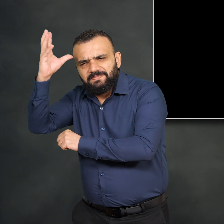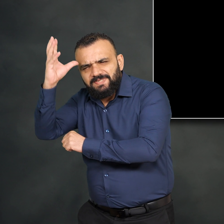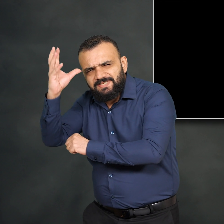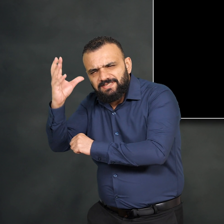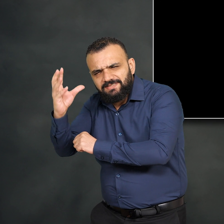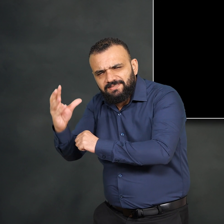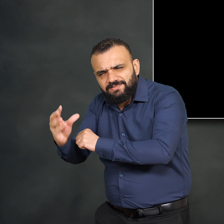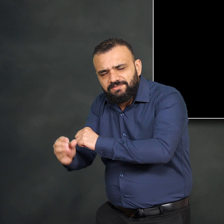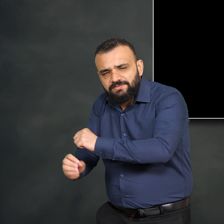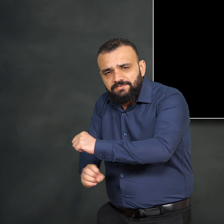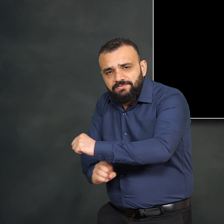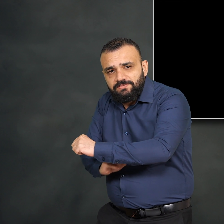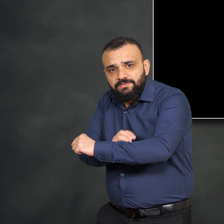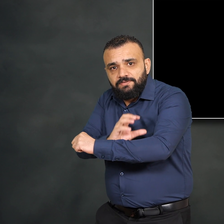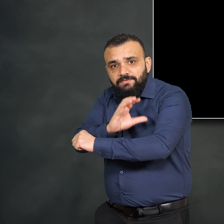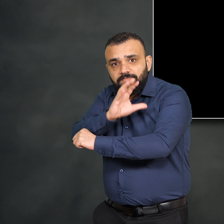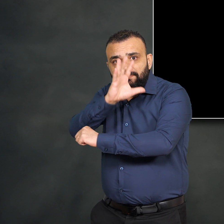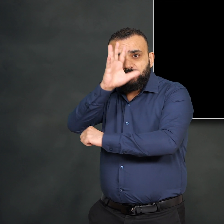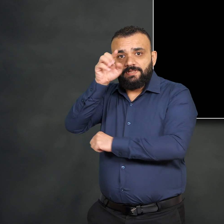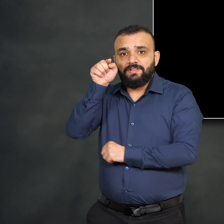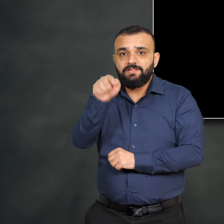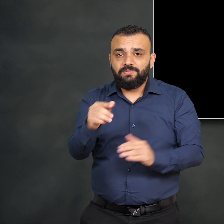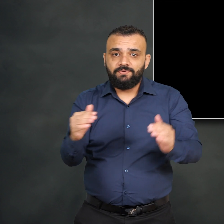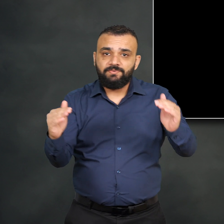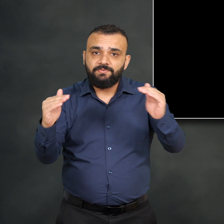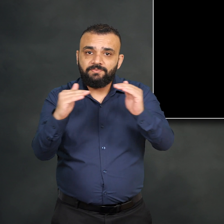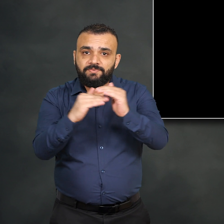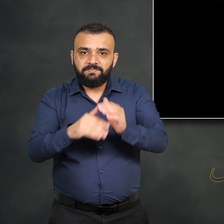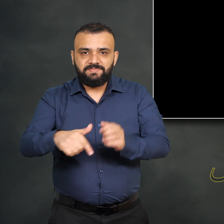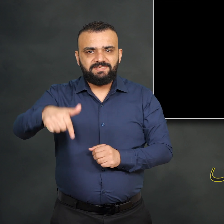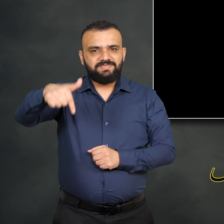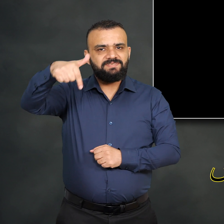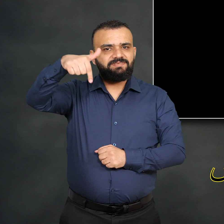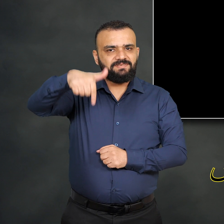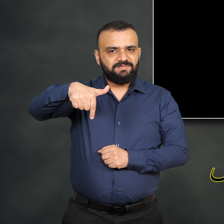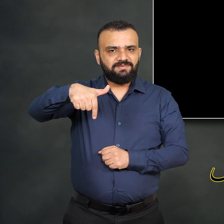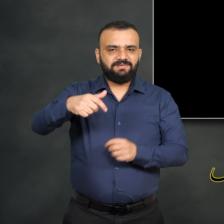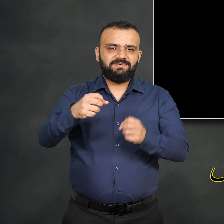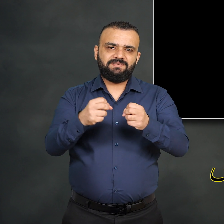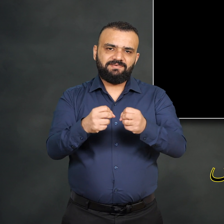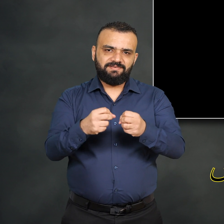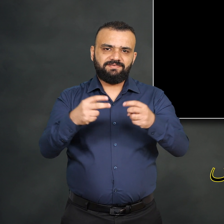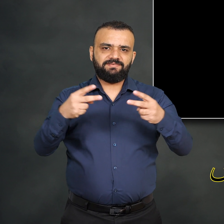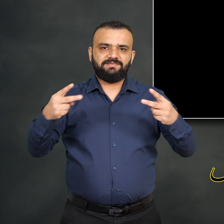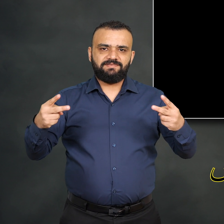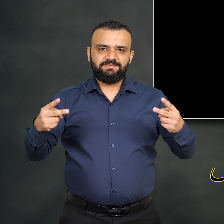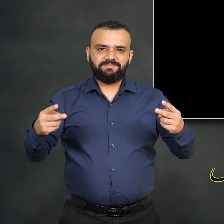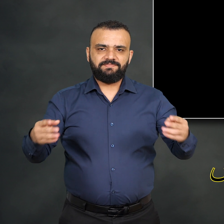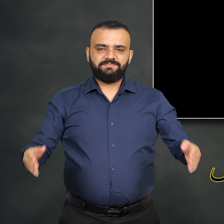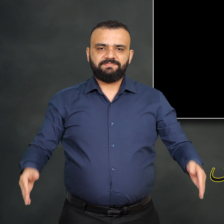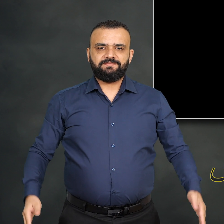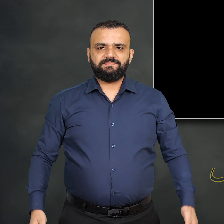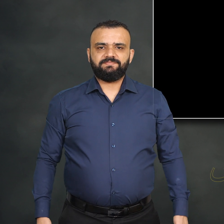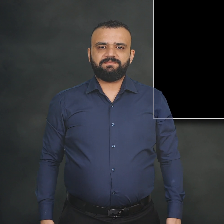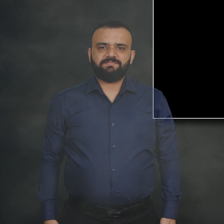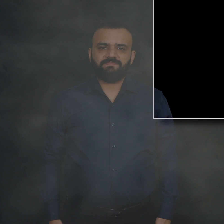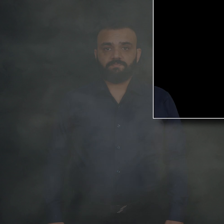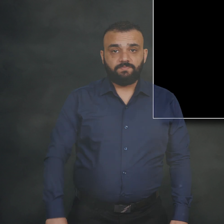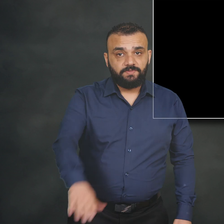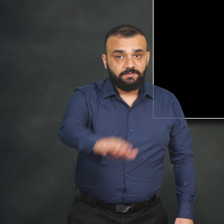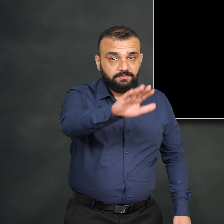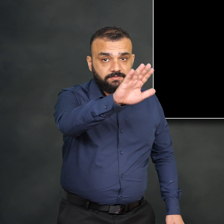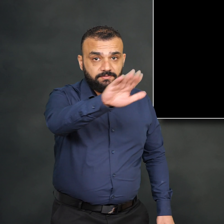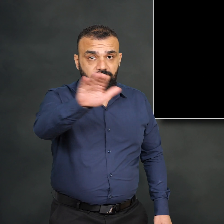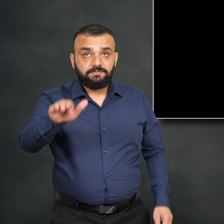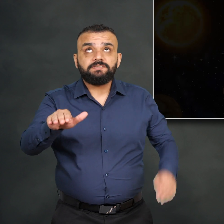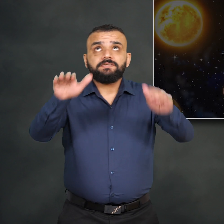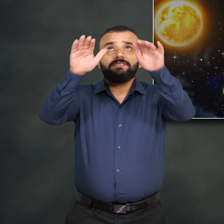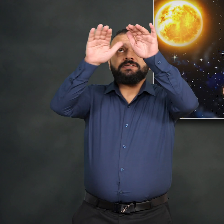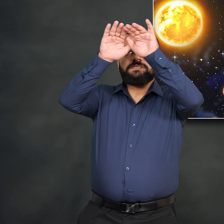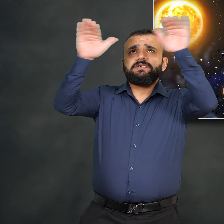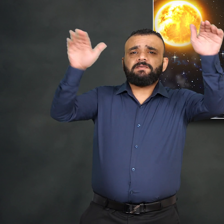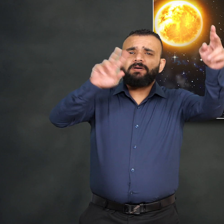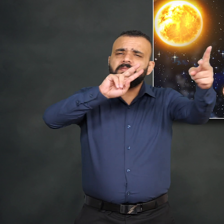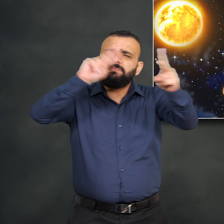And there was evening, and there was morning—the sixth day.